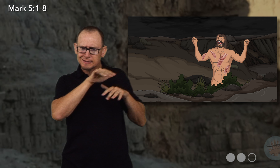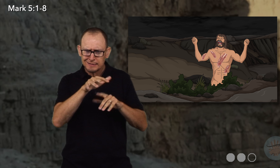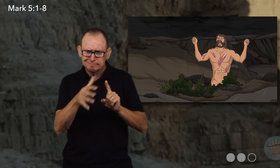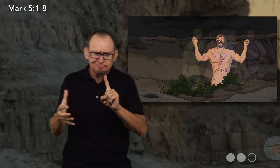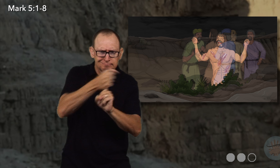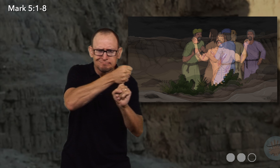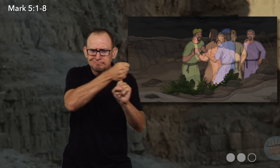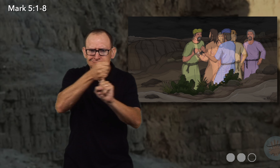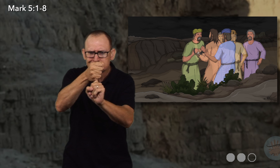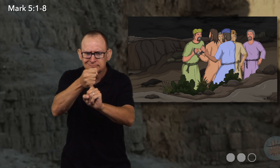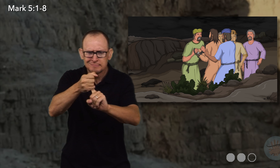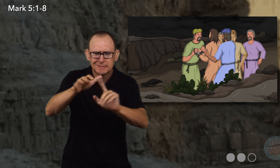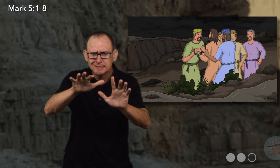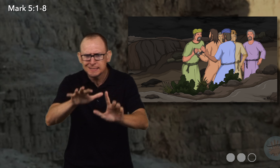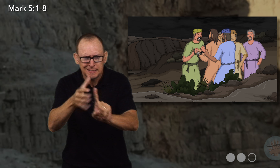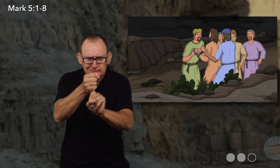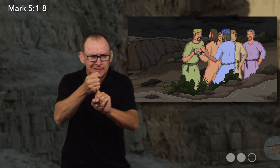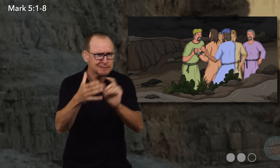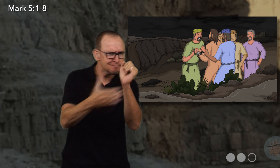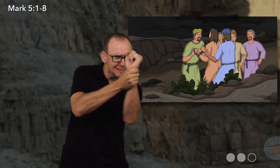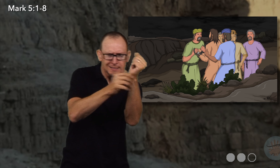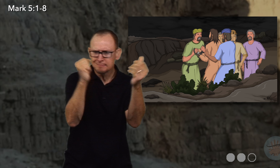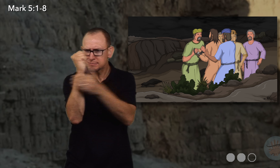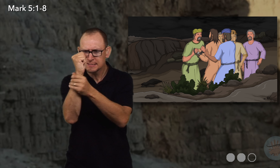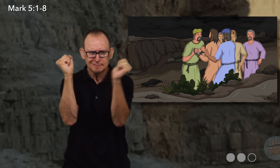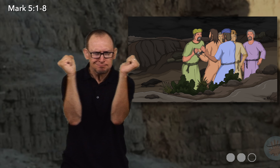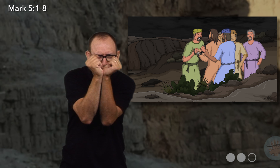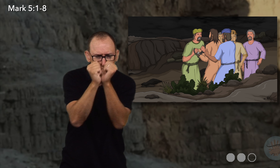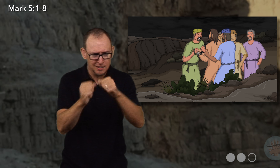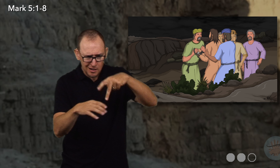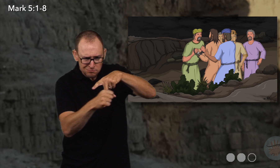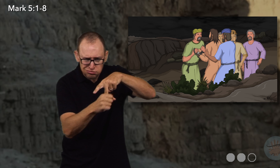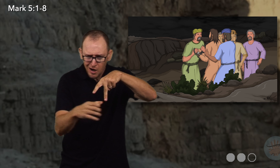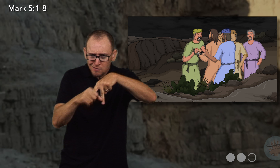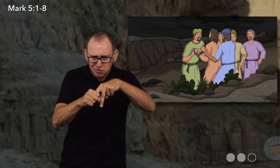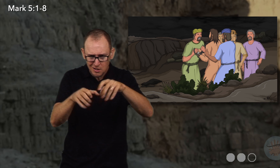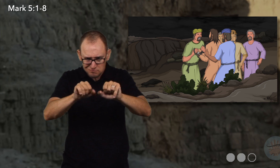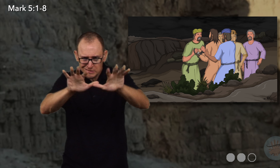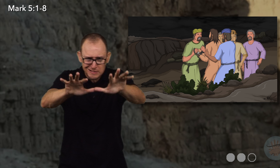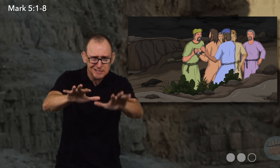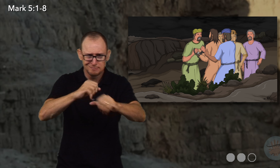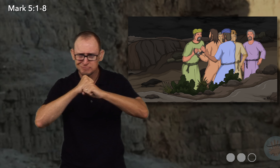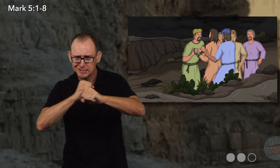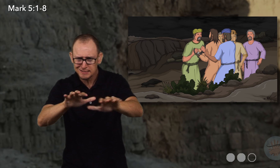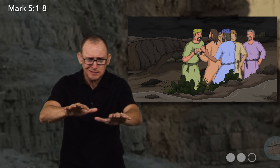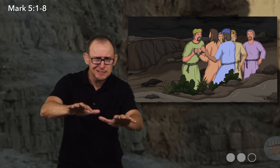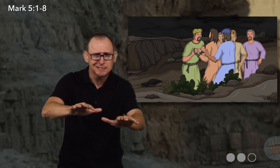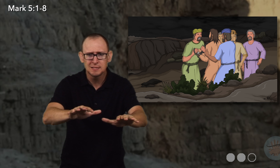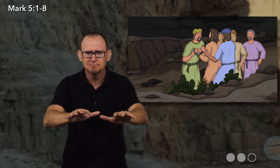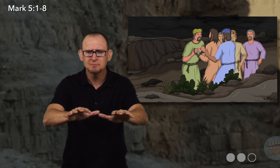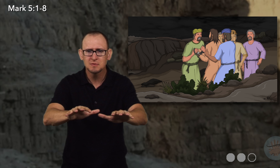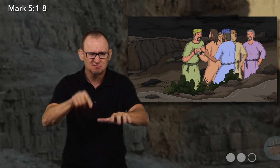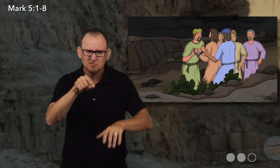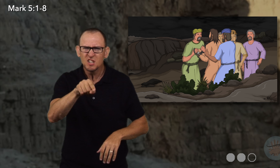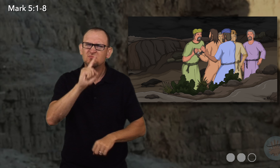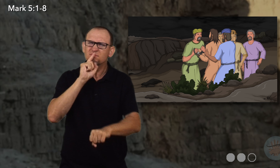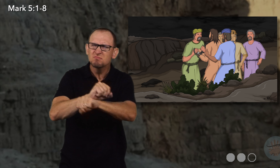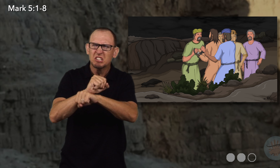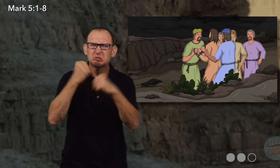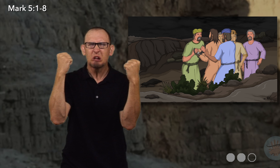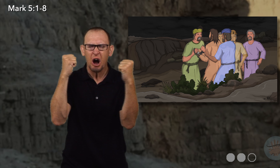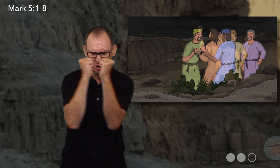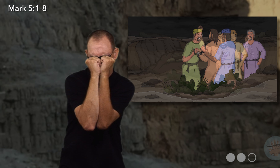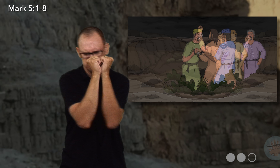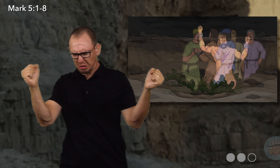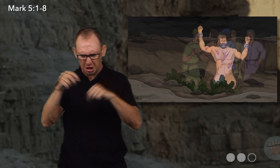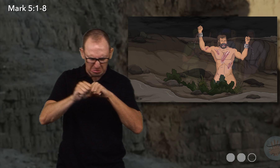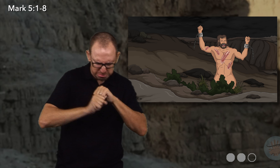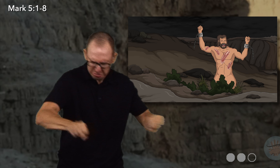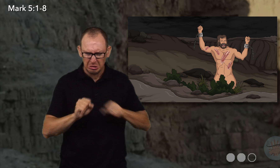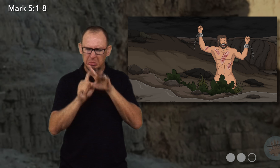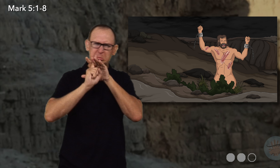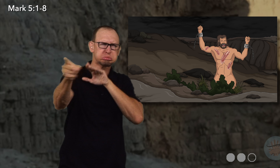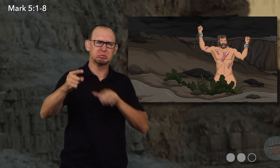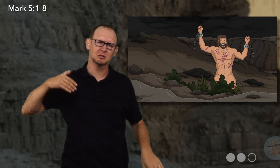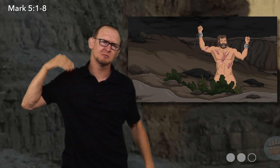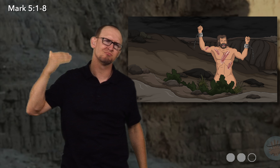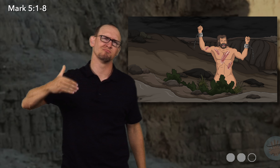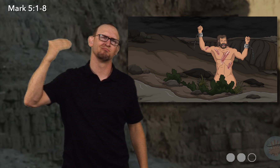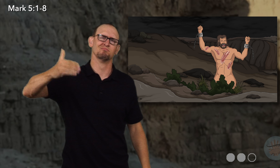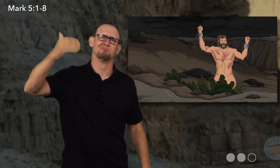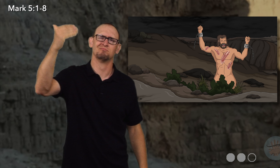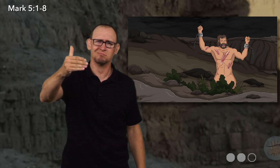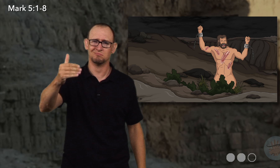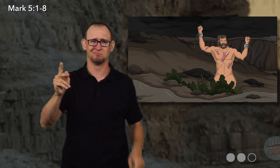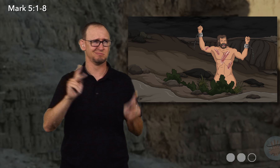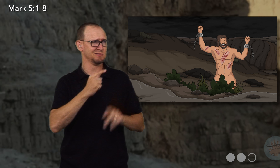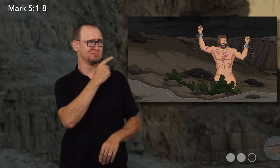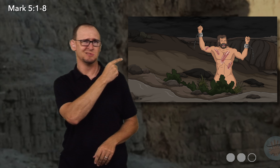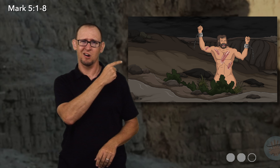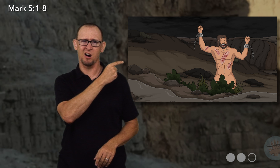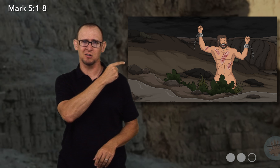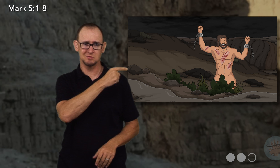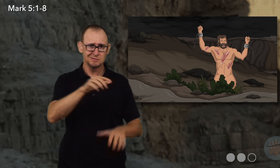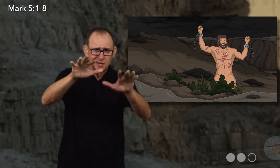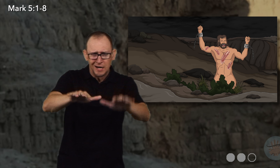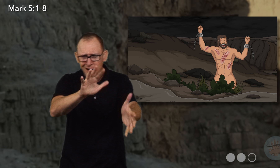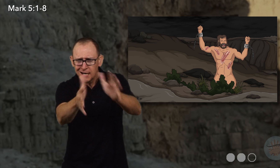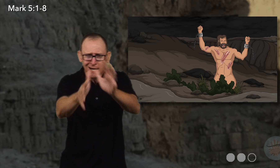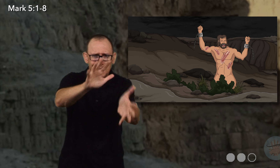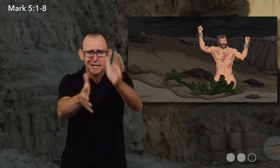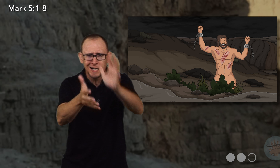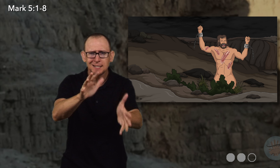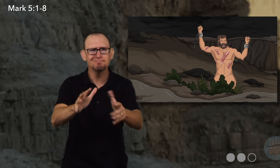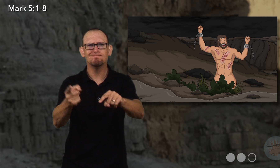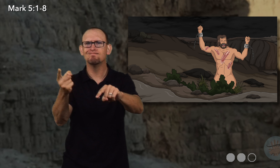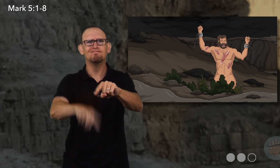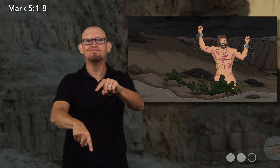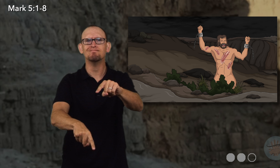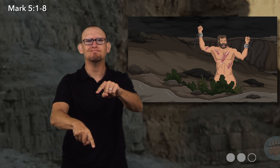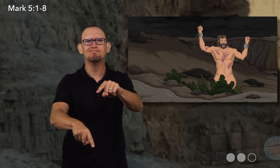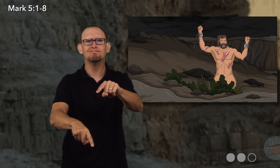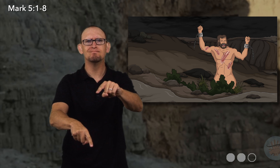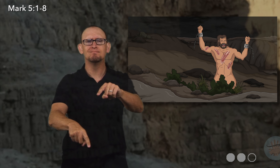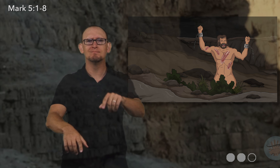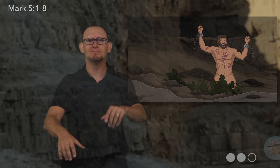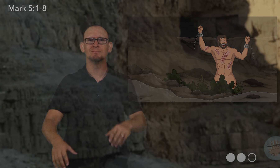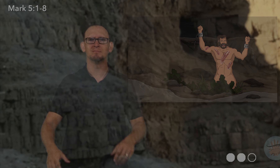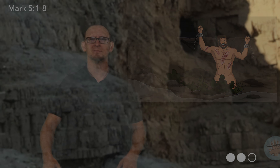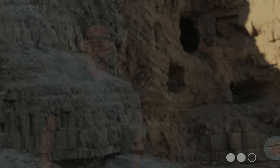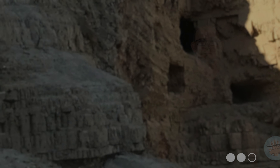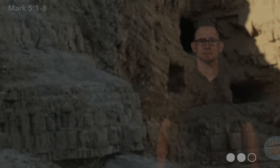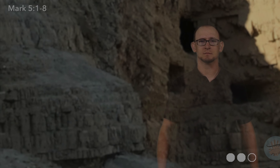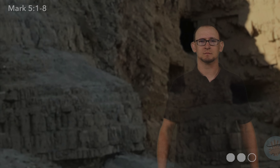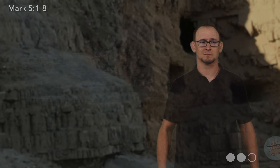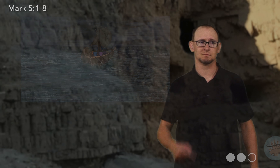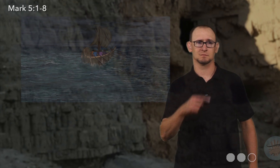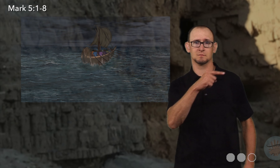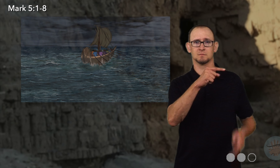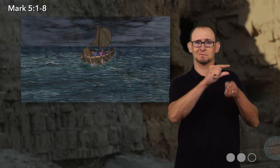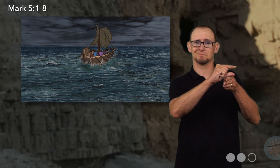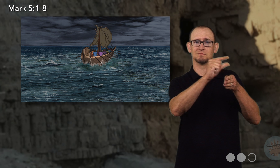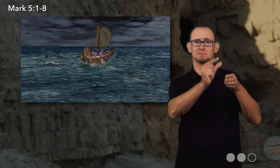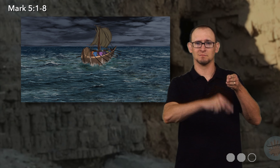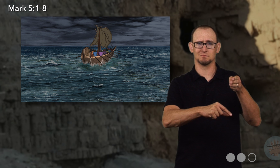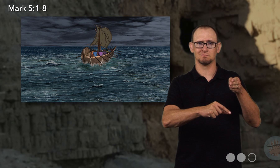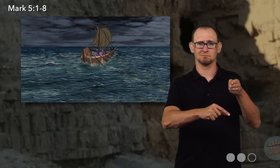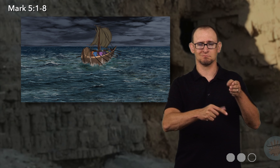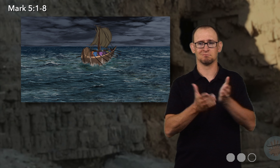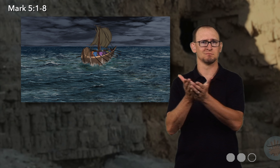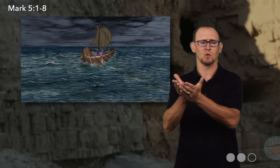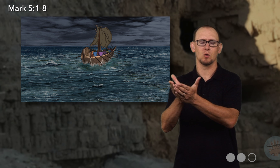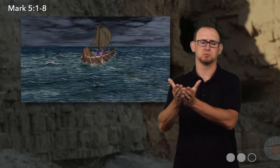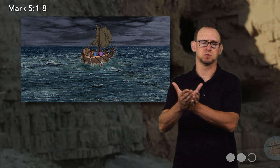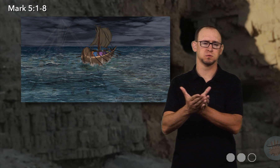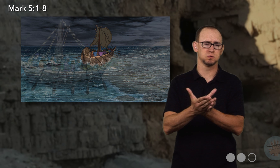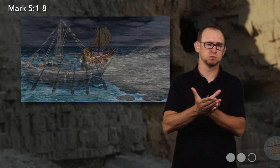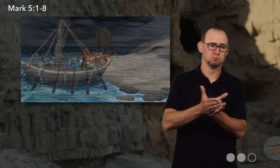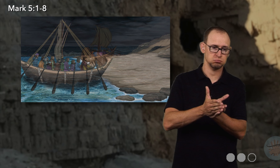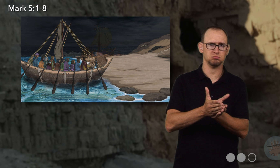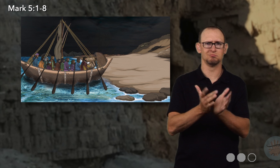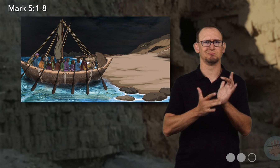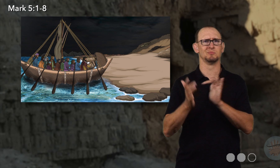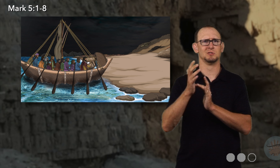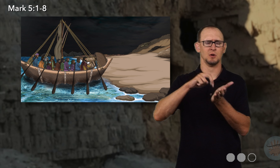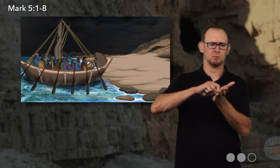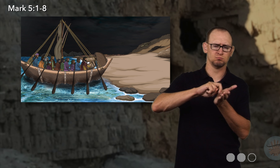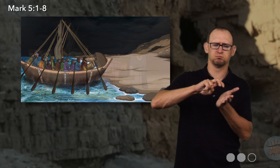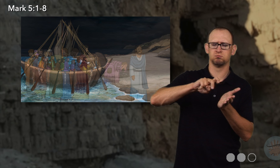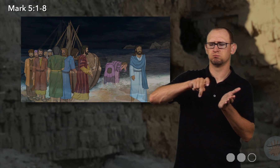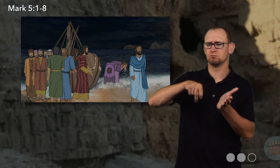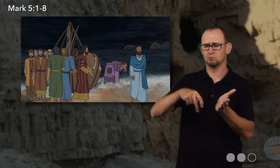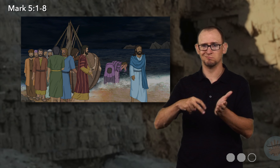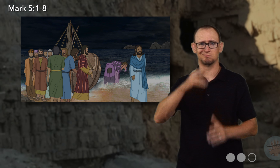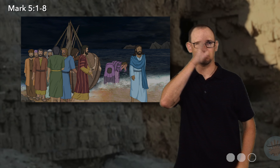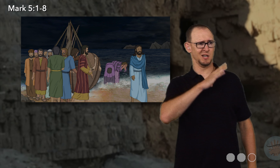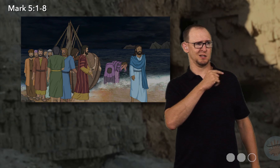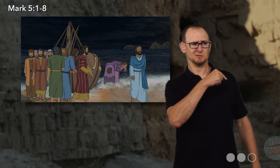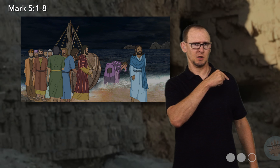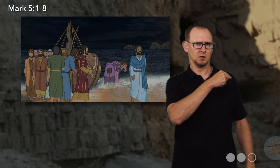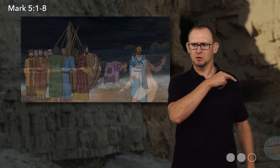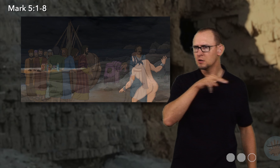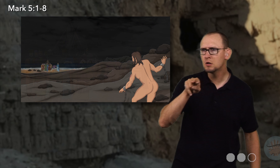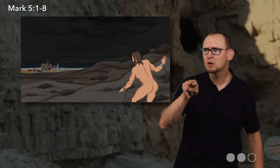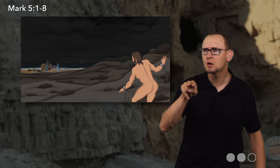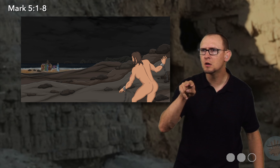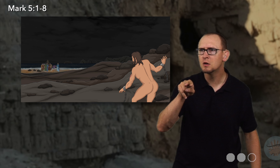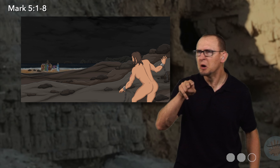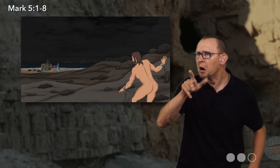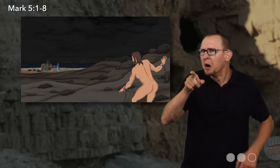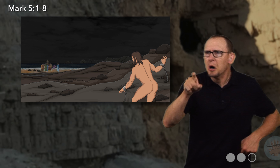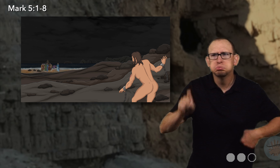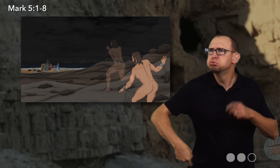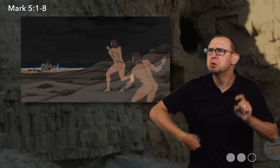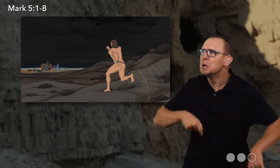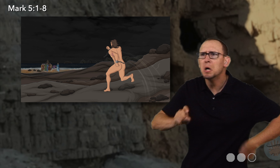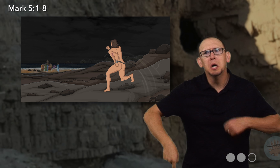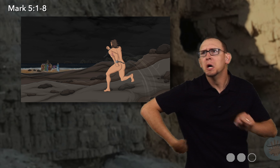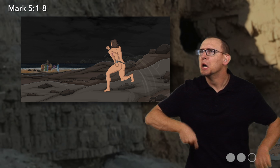Though he was often bound with chains and shackles, he had broken the chains and shattered the shackles. Now there was no one with the strength to subdue him. Night and day in the tombs and in the mountains he kept crying out and cutting himself with stones.